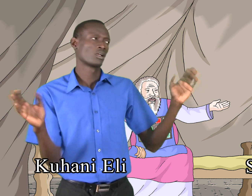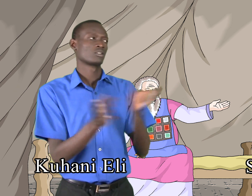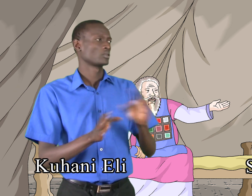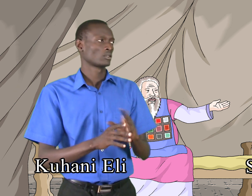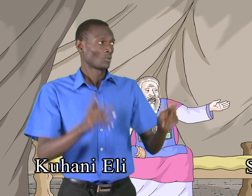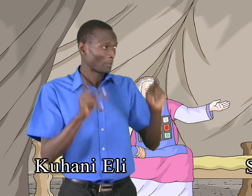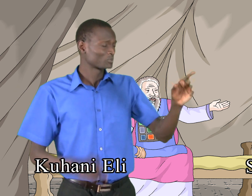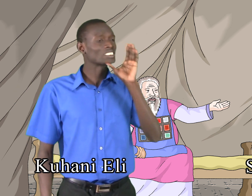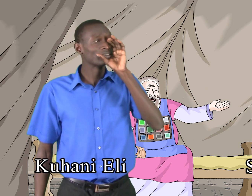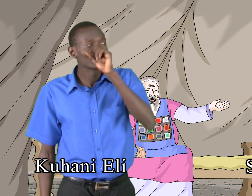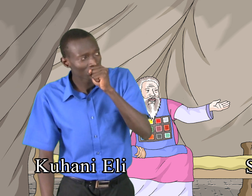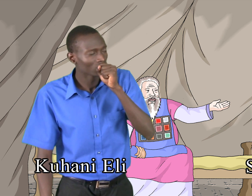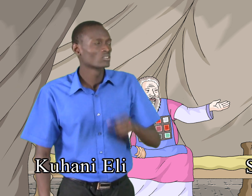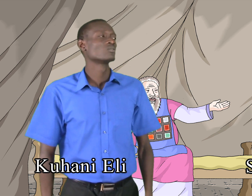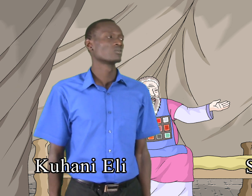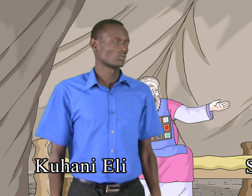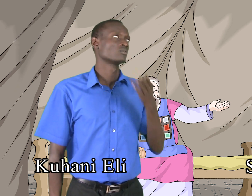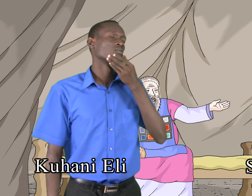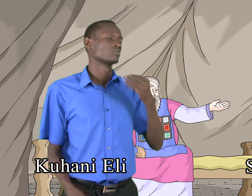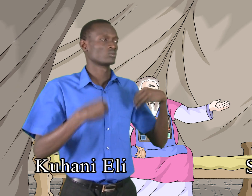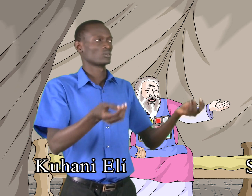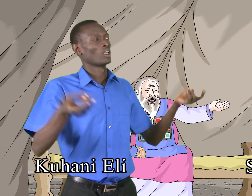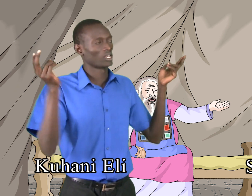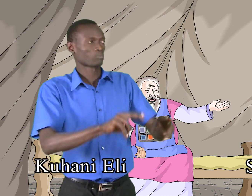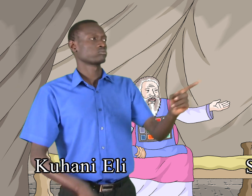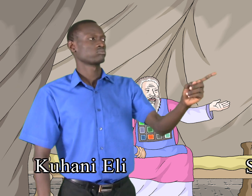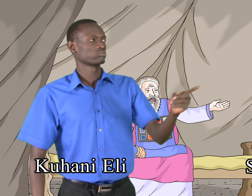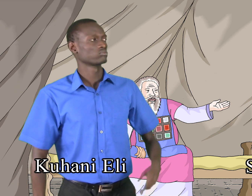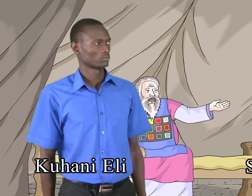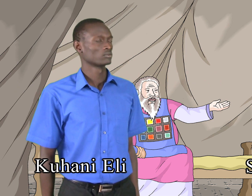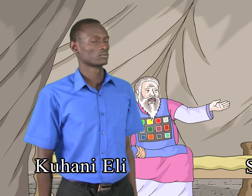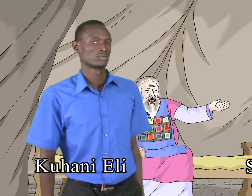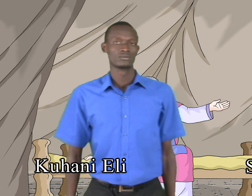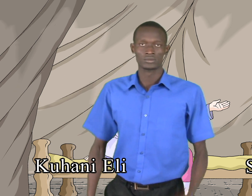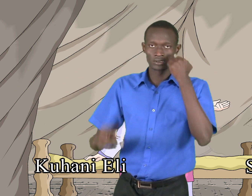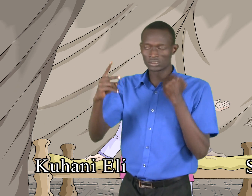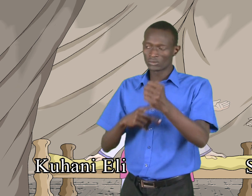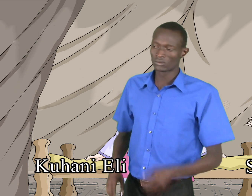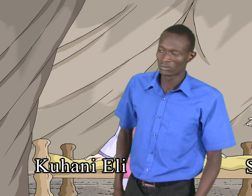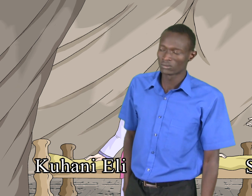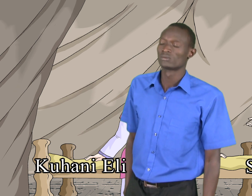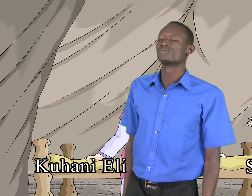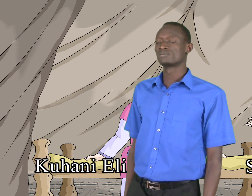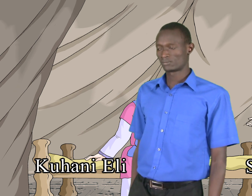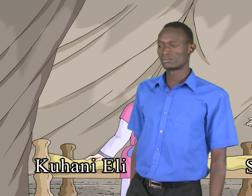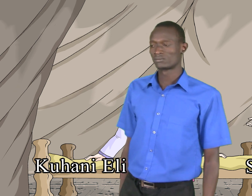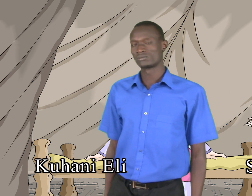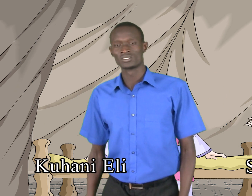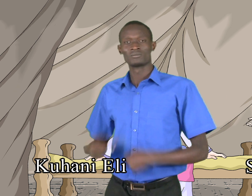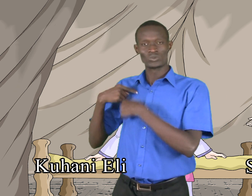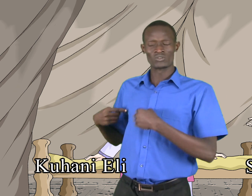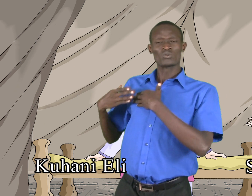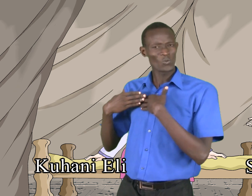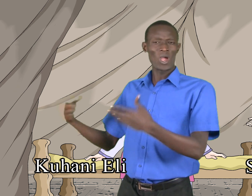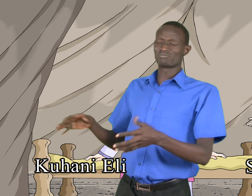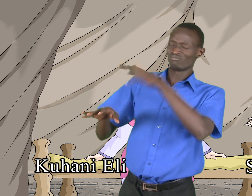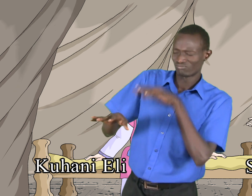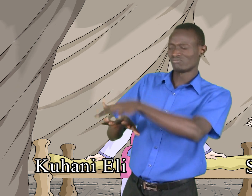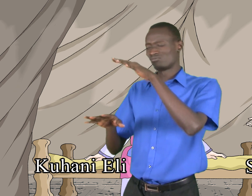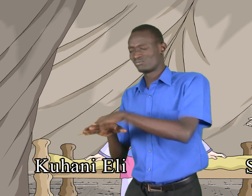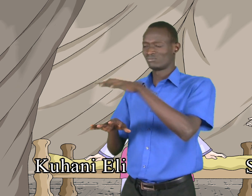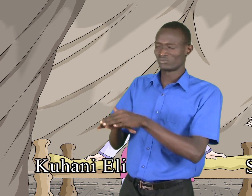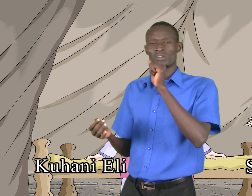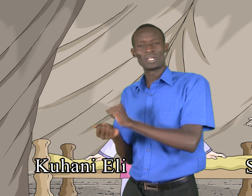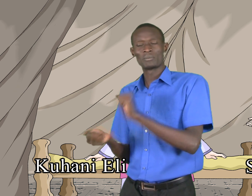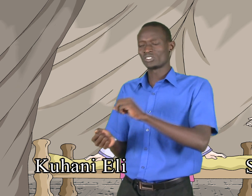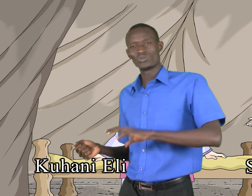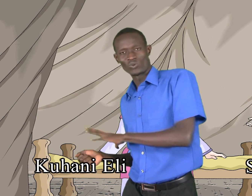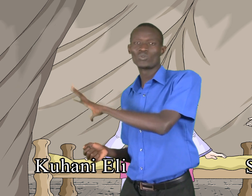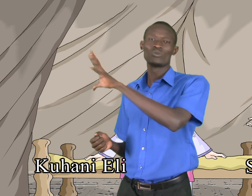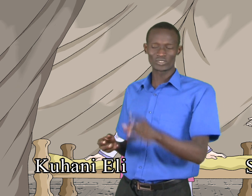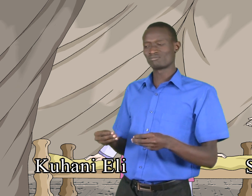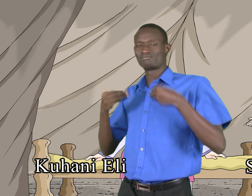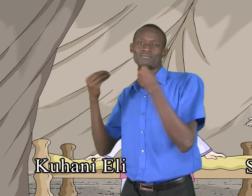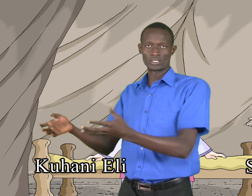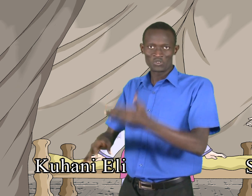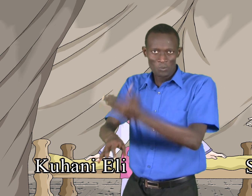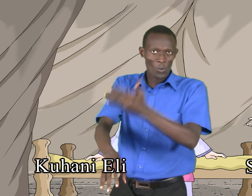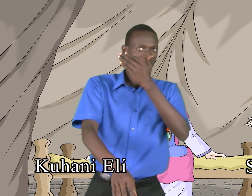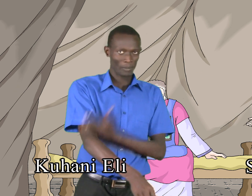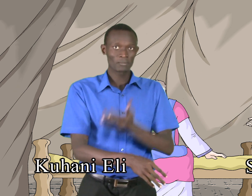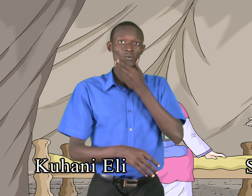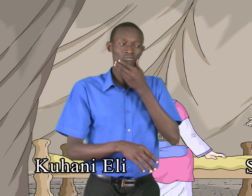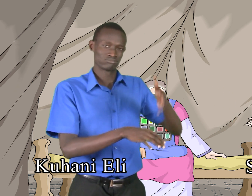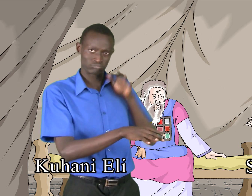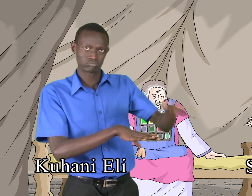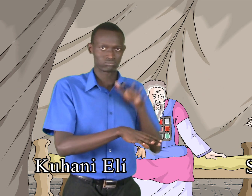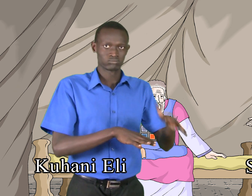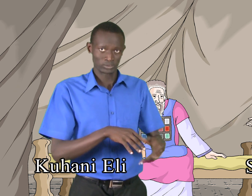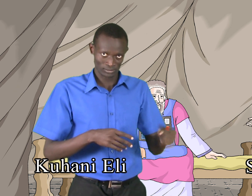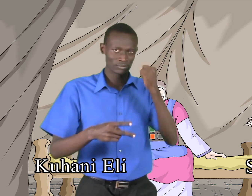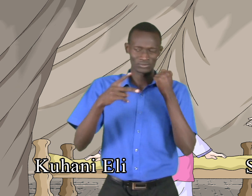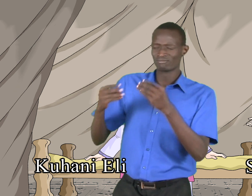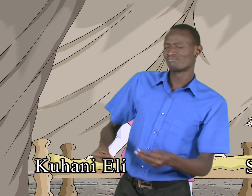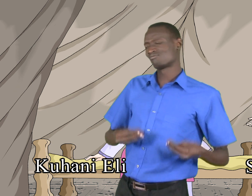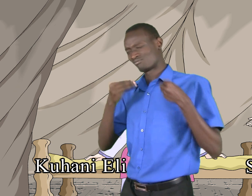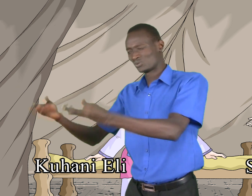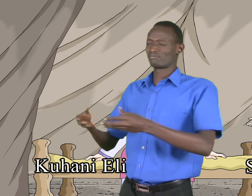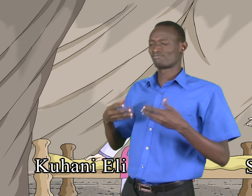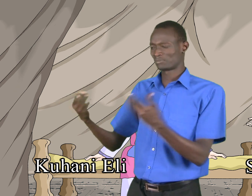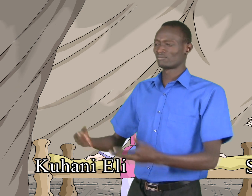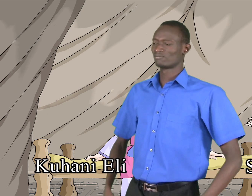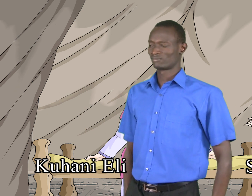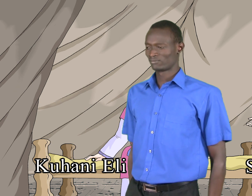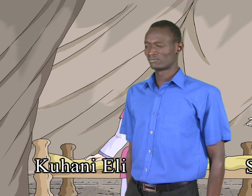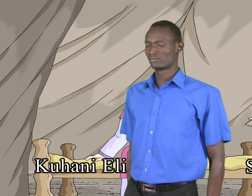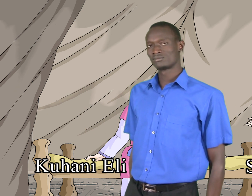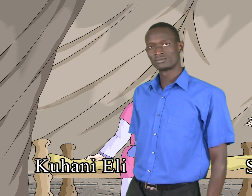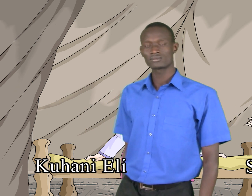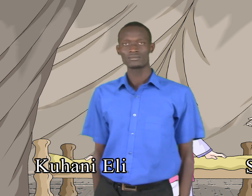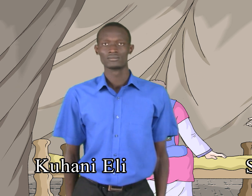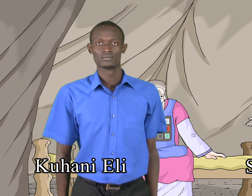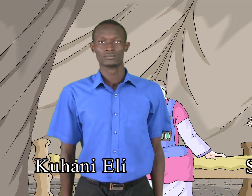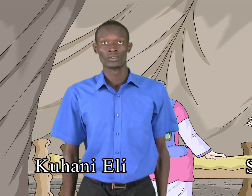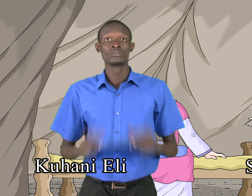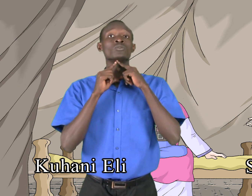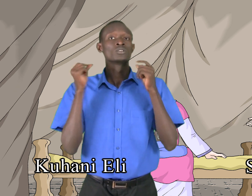May God punish you, and ever so severely, if you hide from me anything He said to you.”